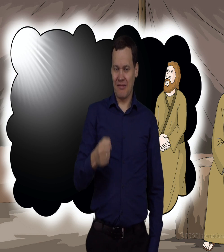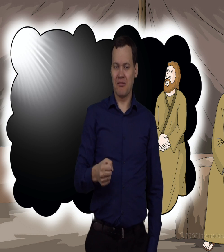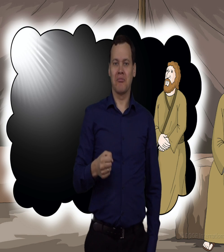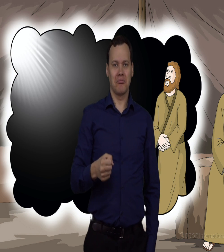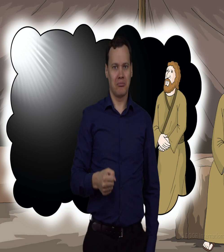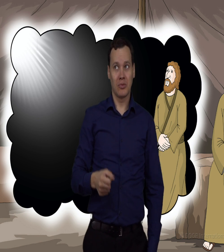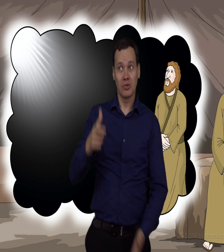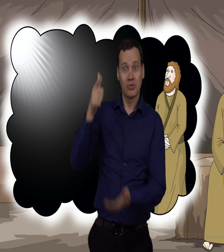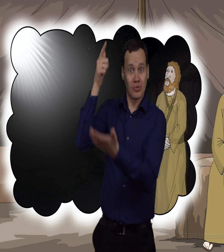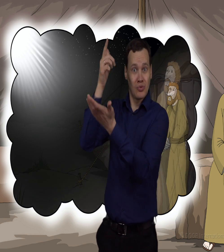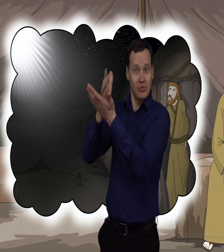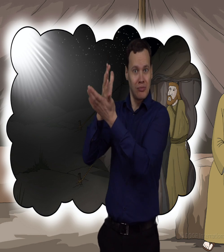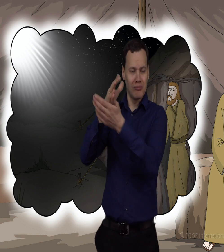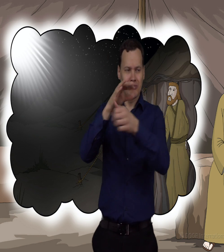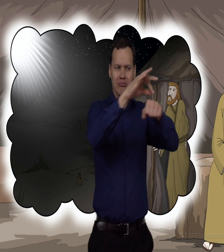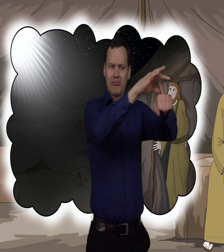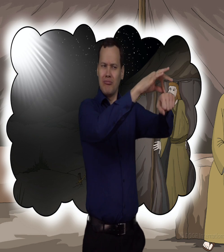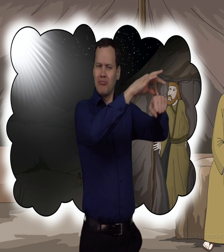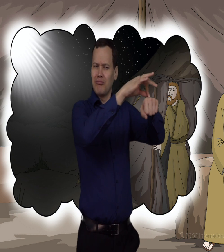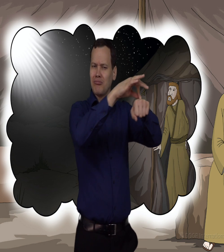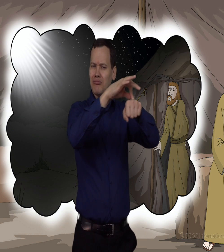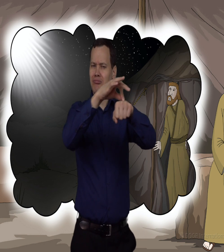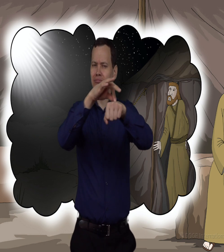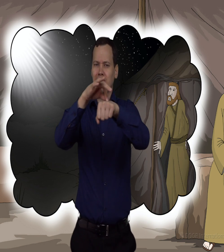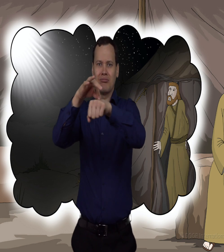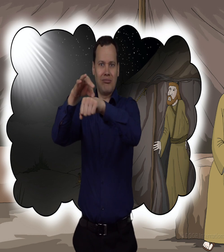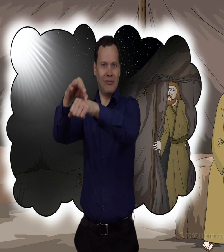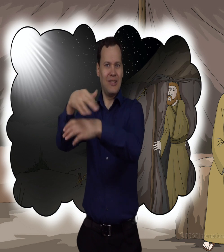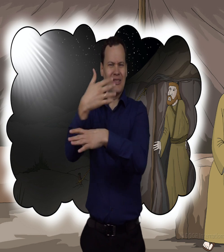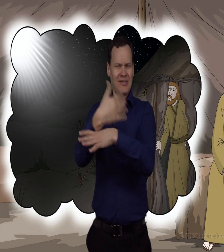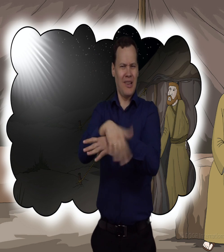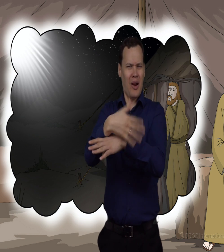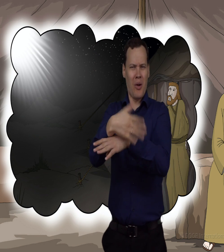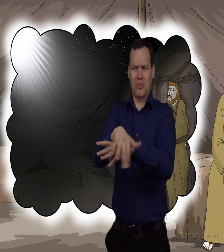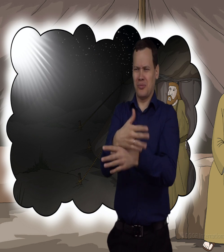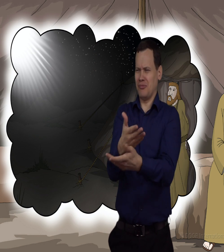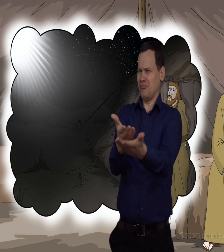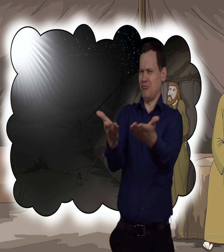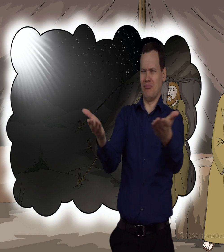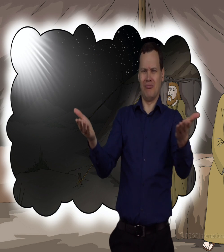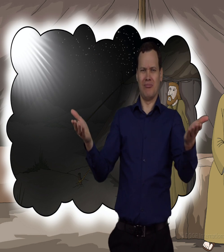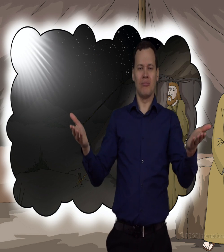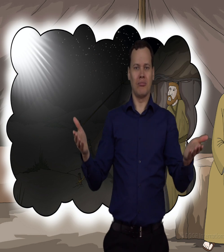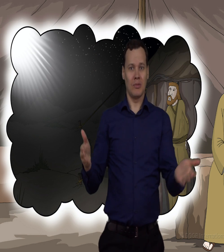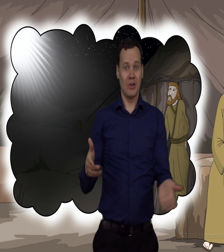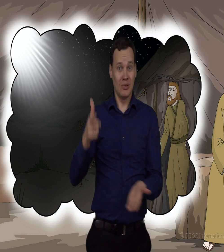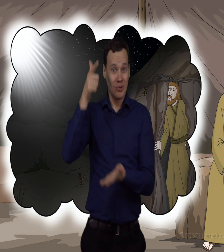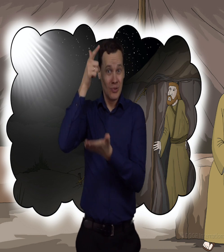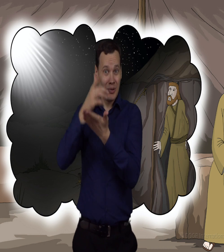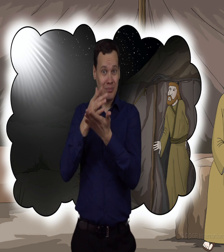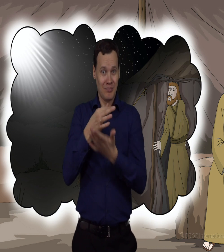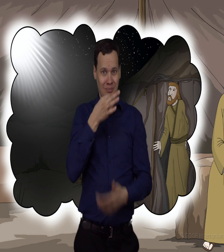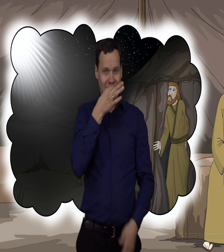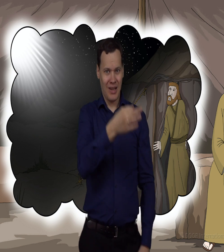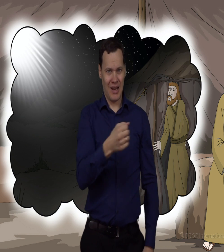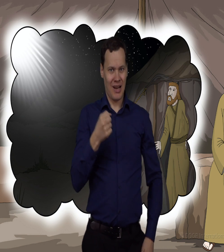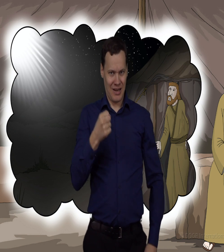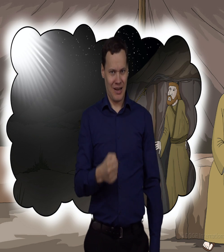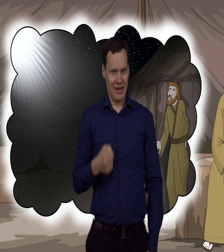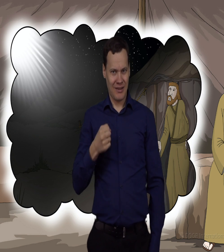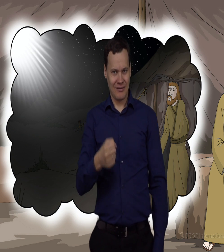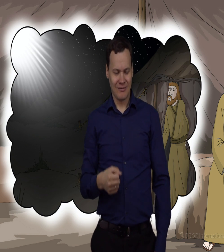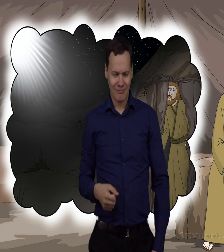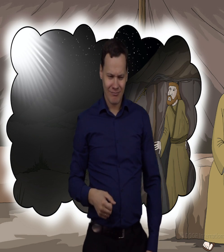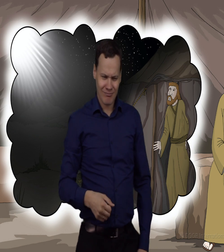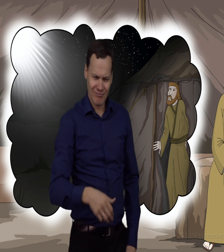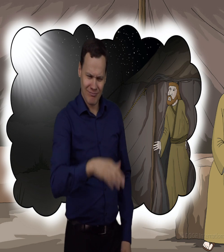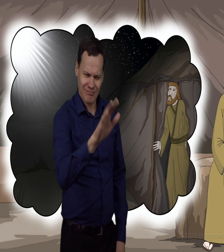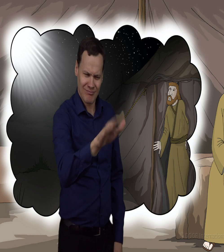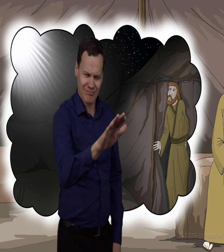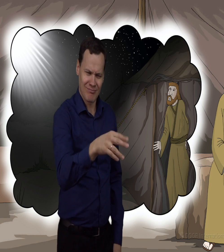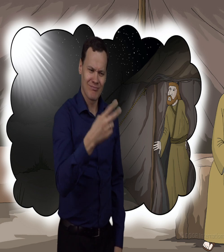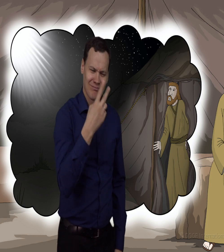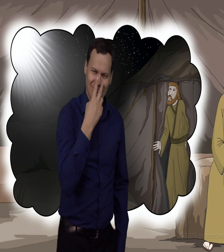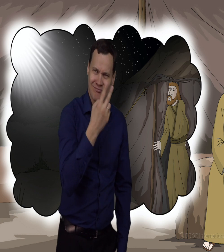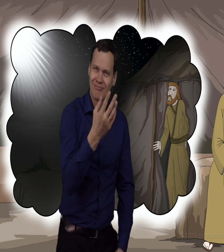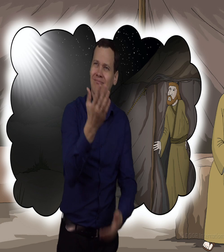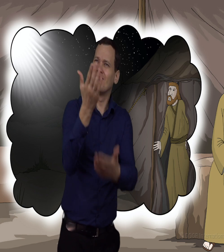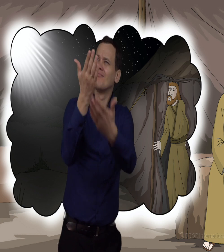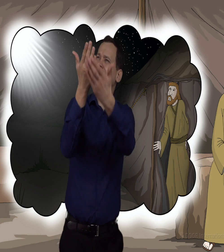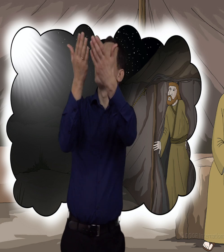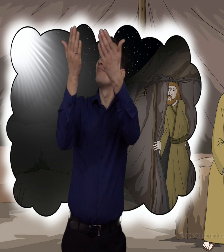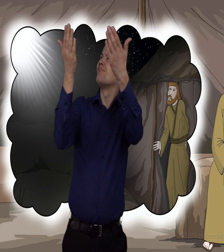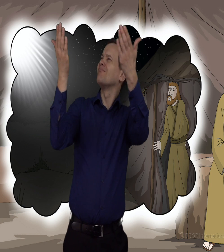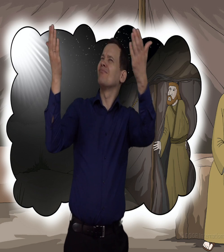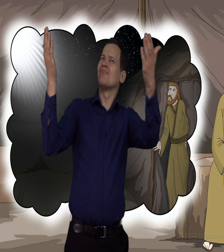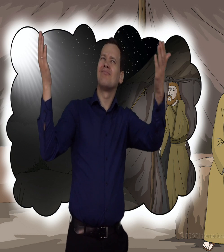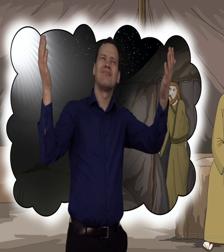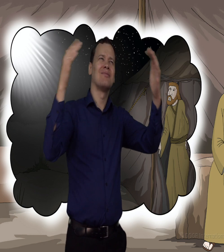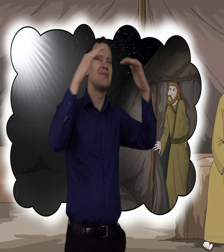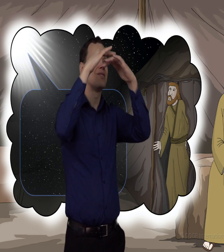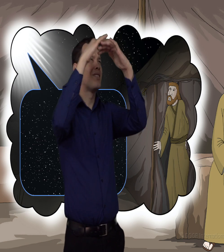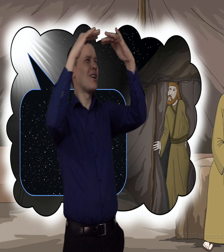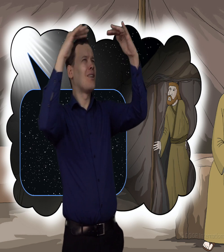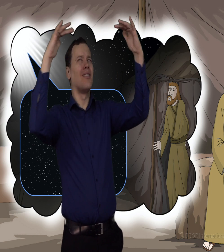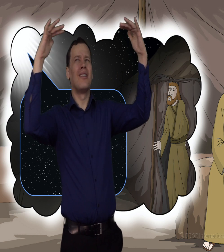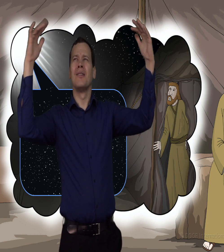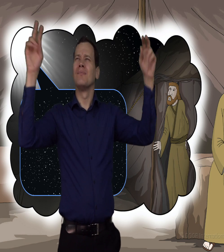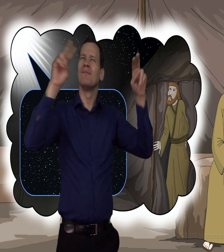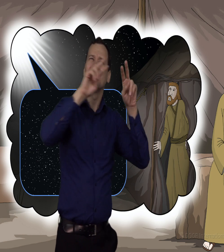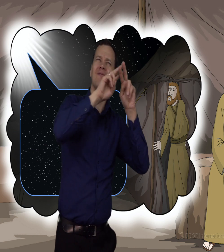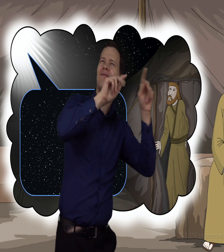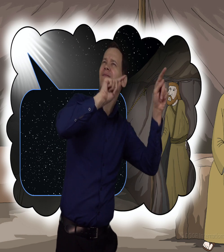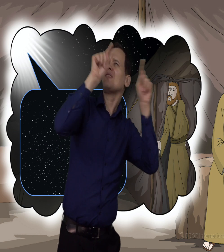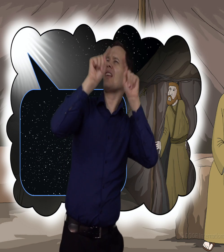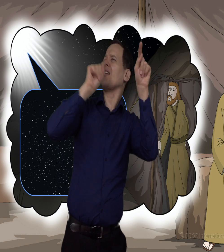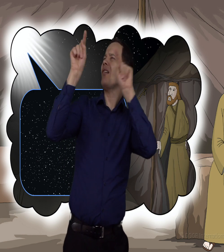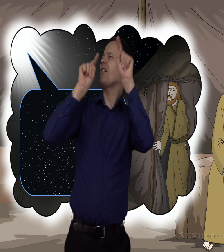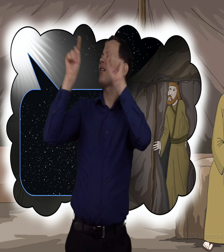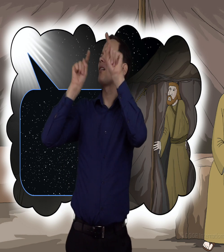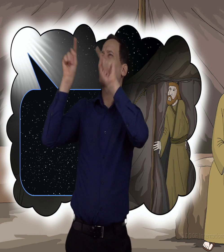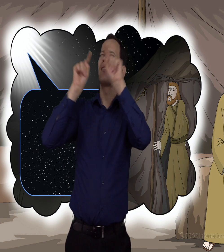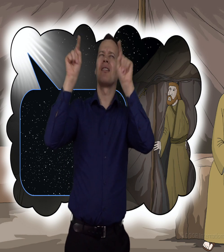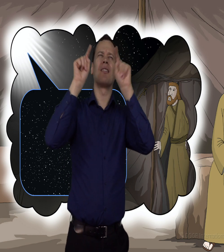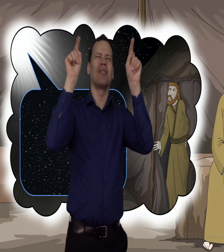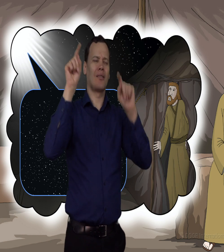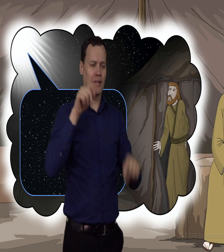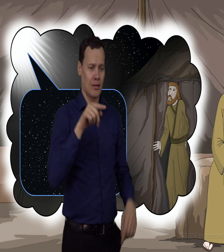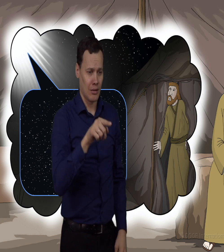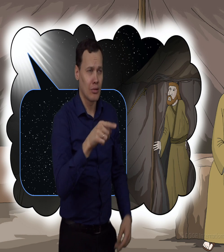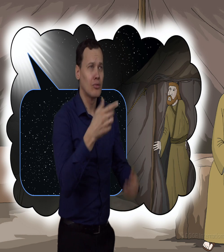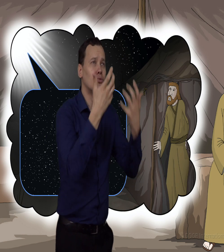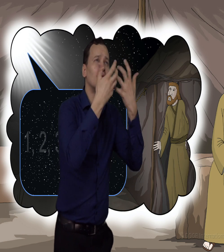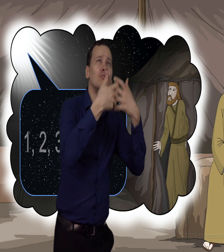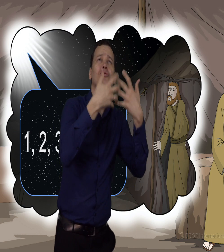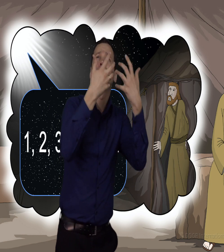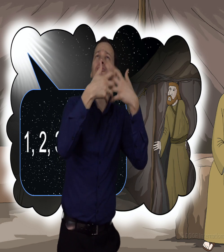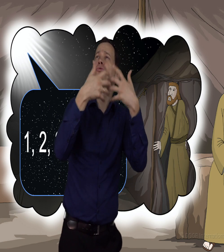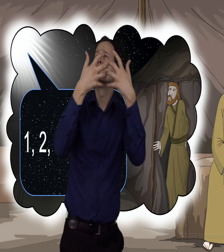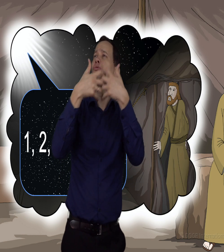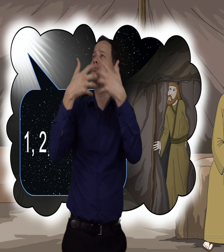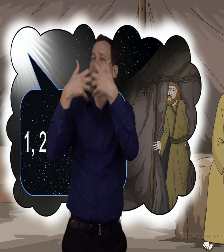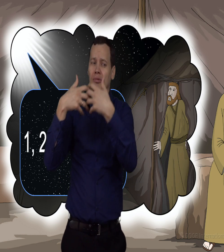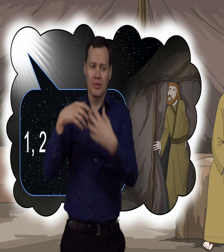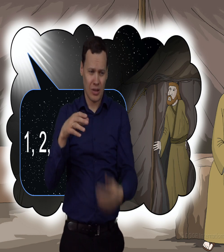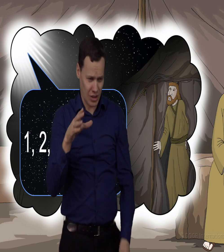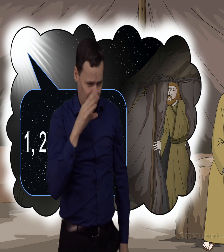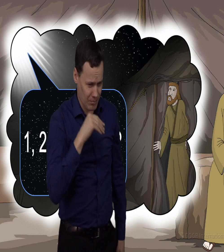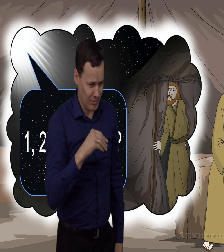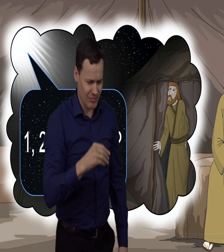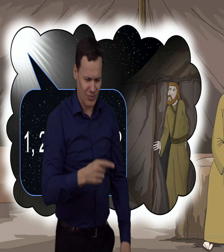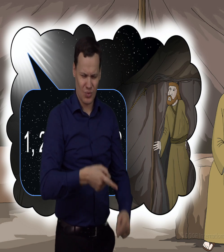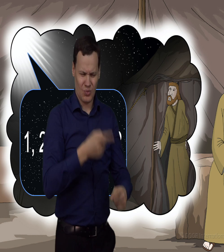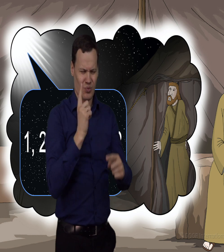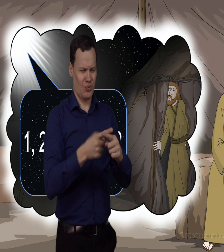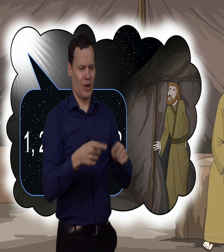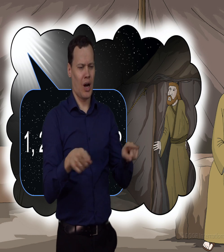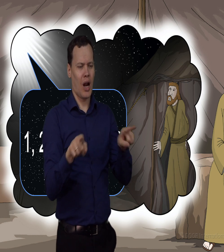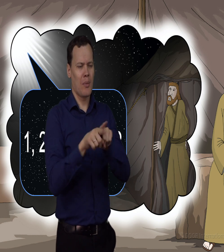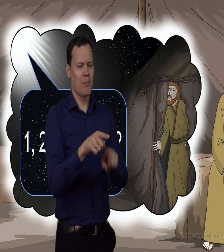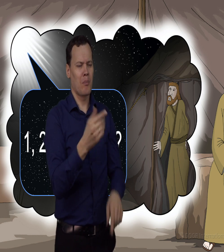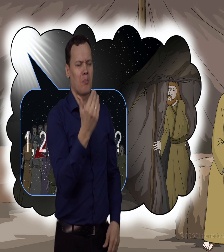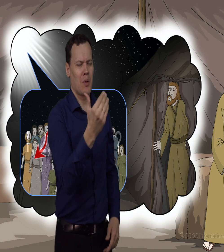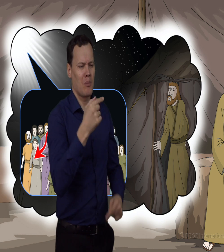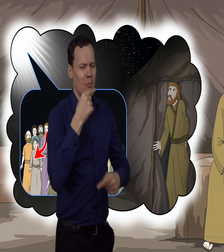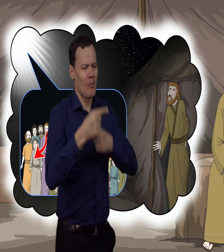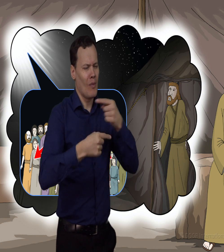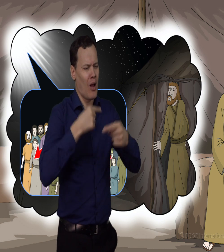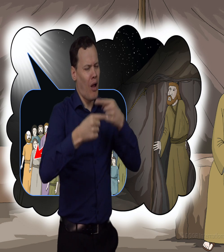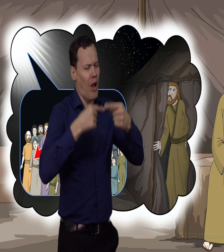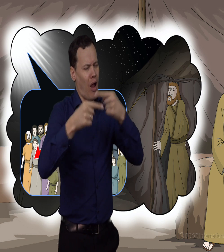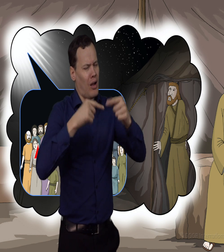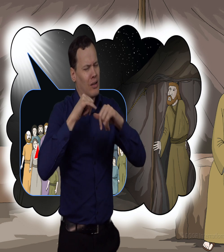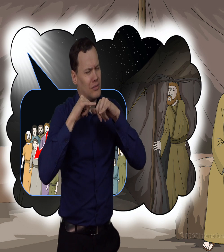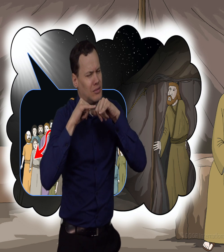And the LORD took him outside and said, “Now look to the heavens and count the stars, if you are able.”